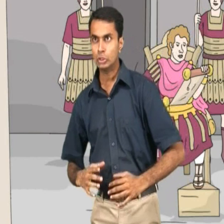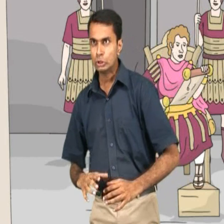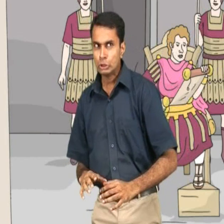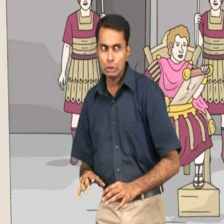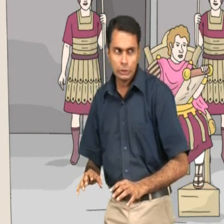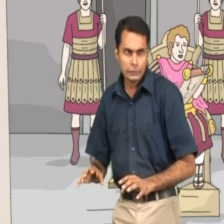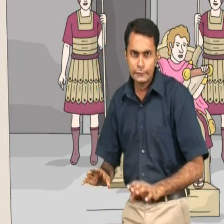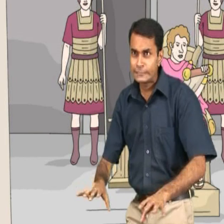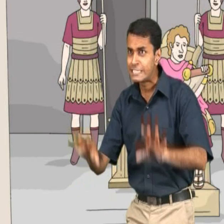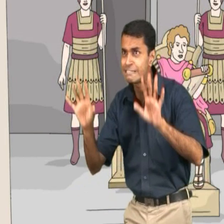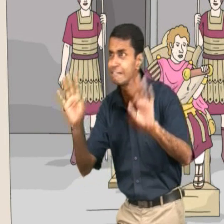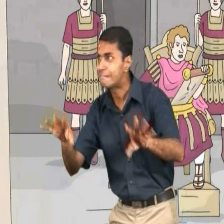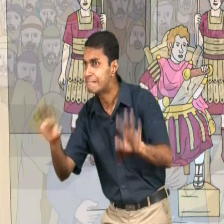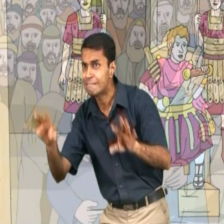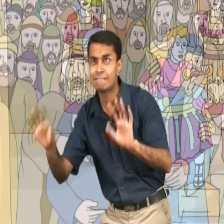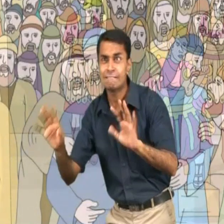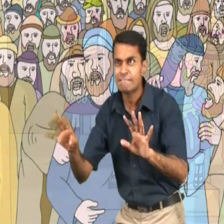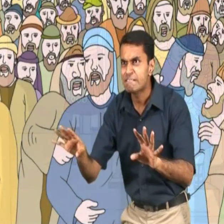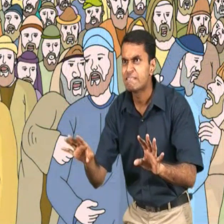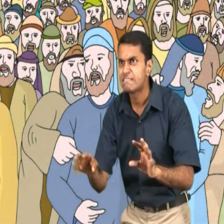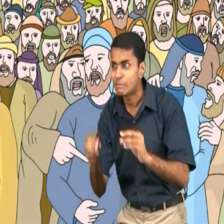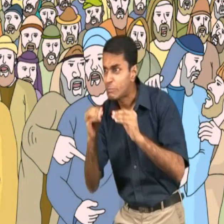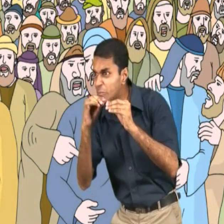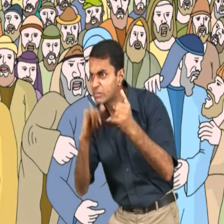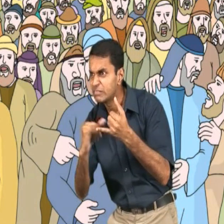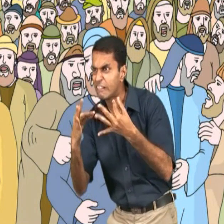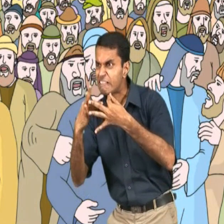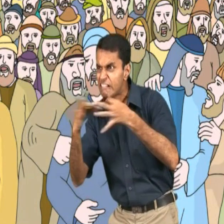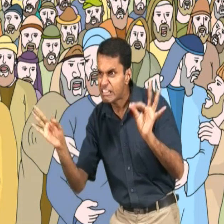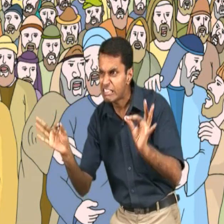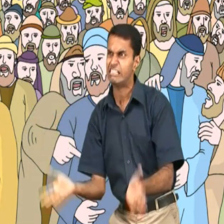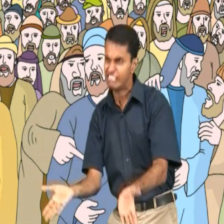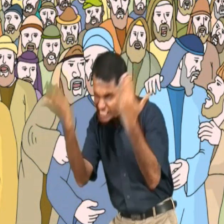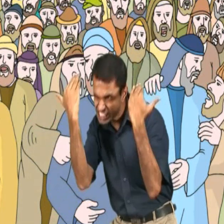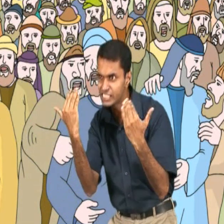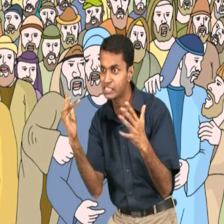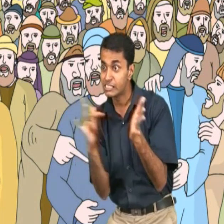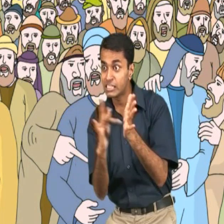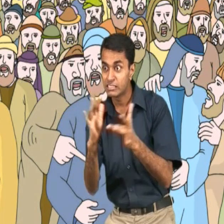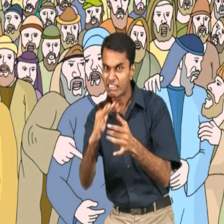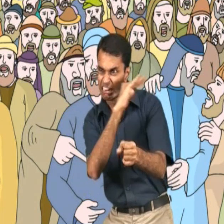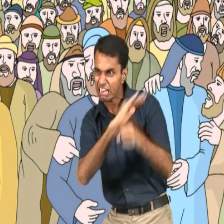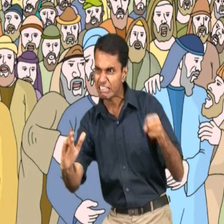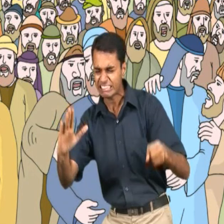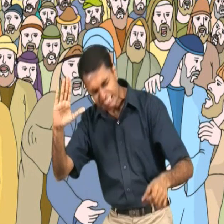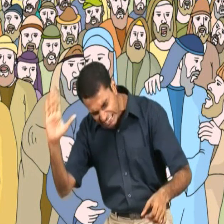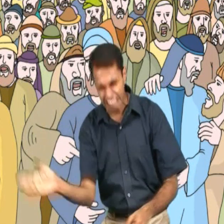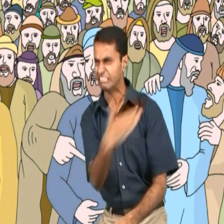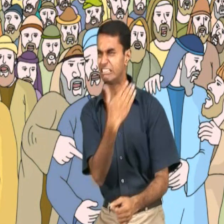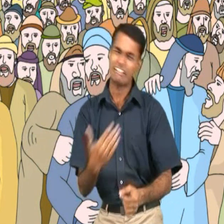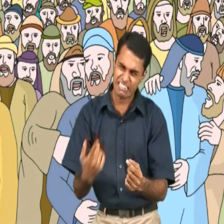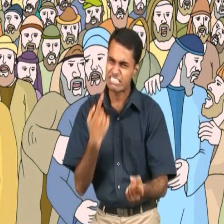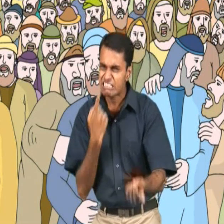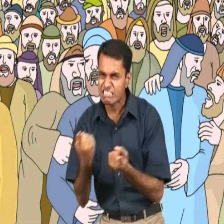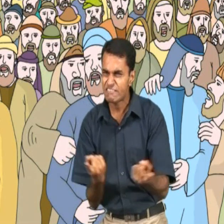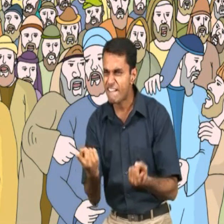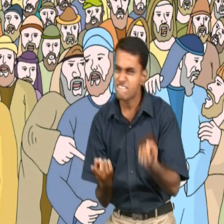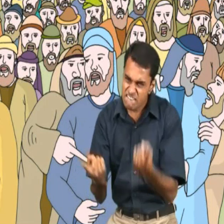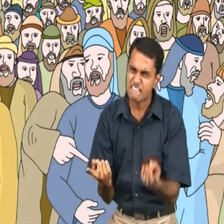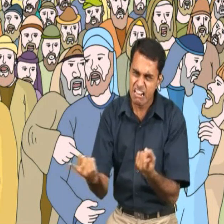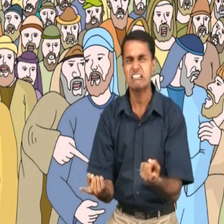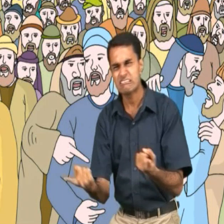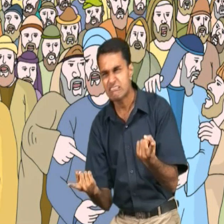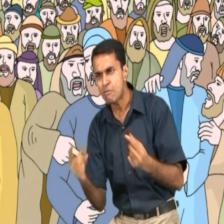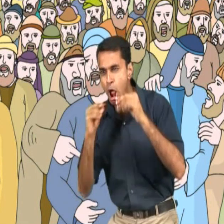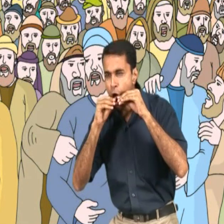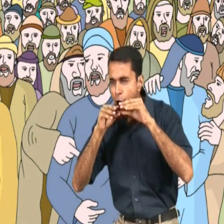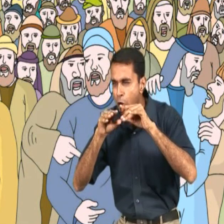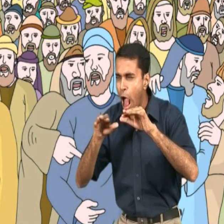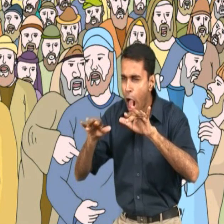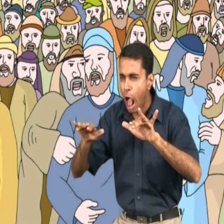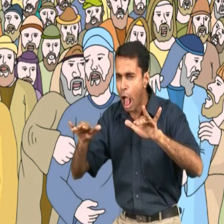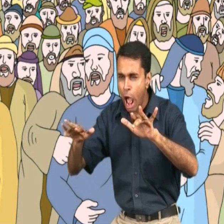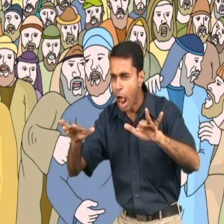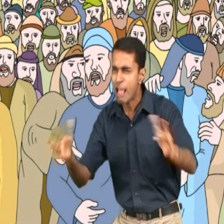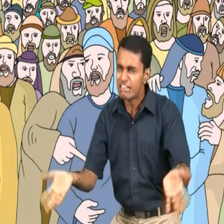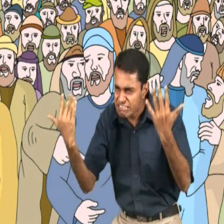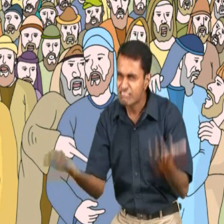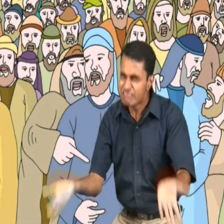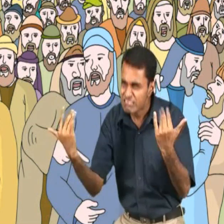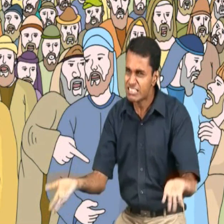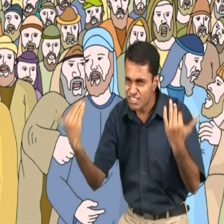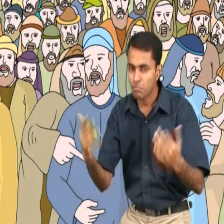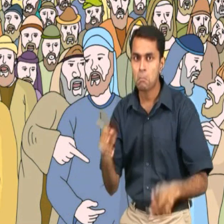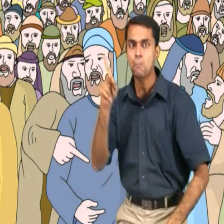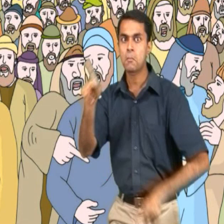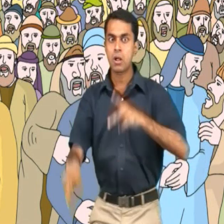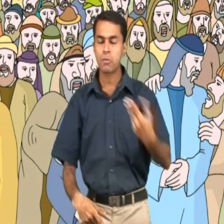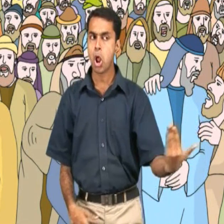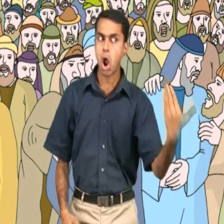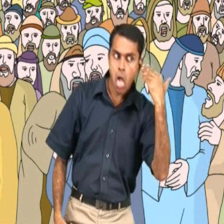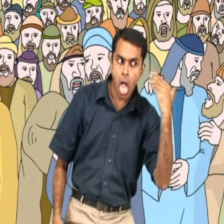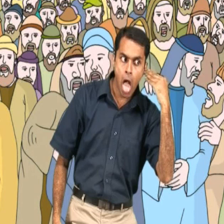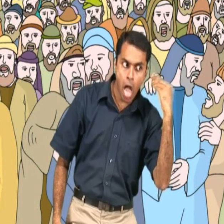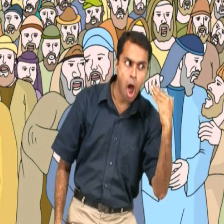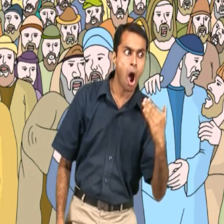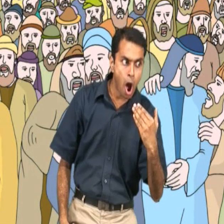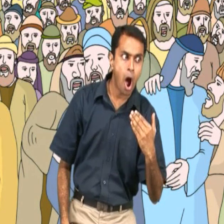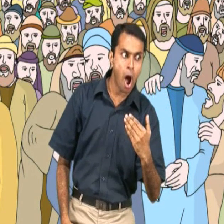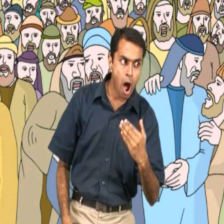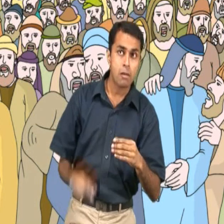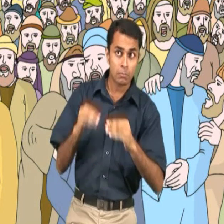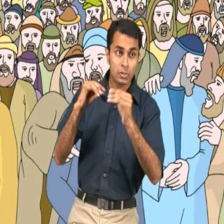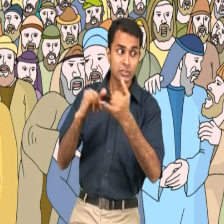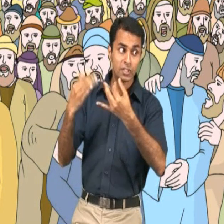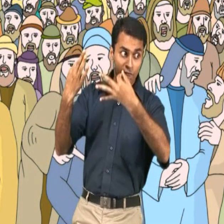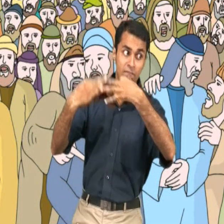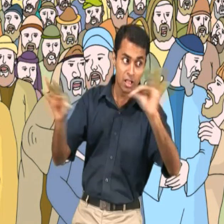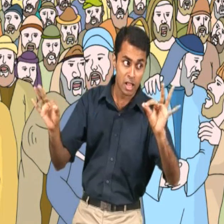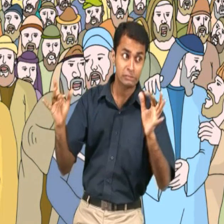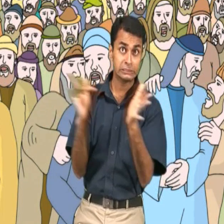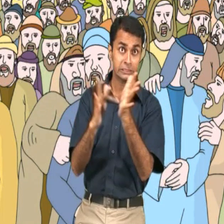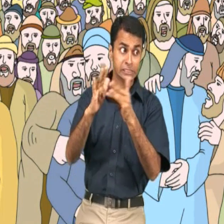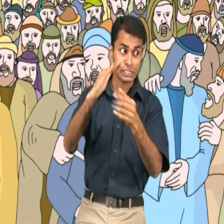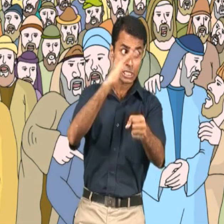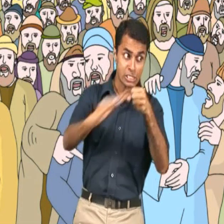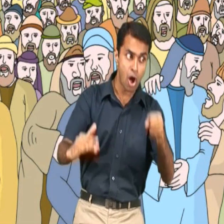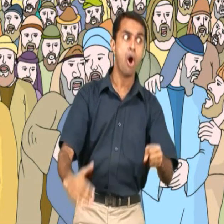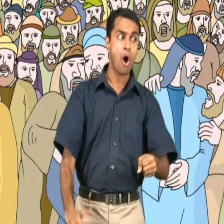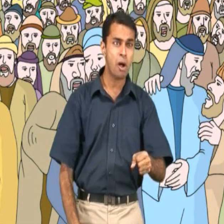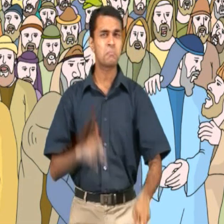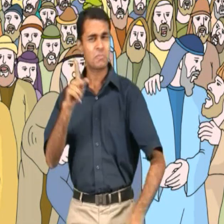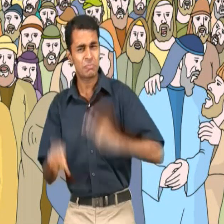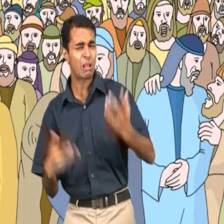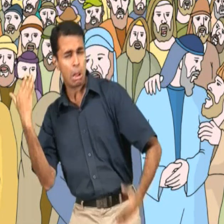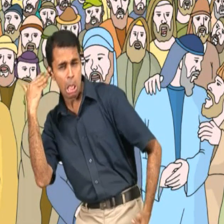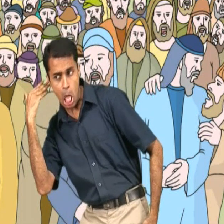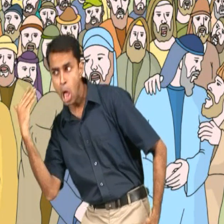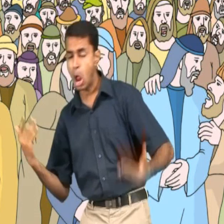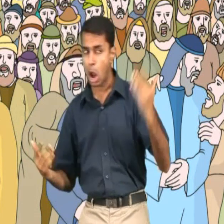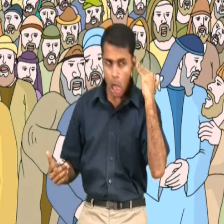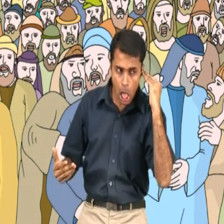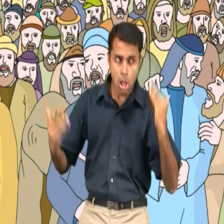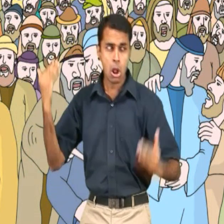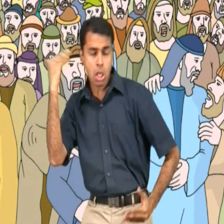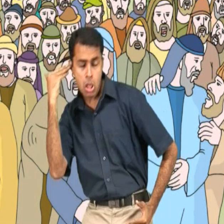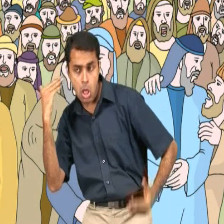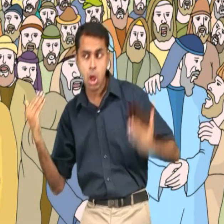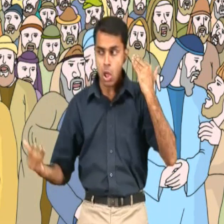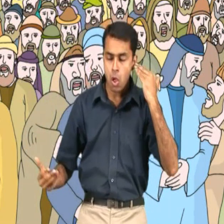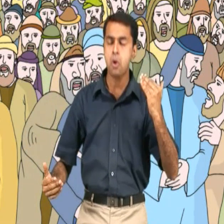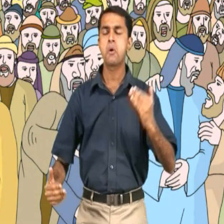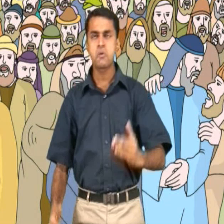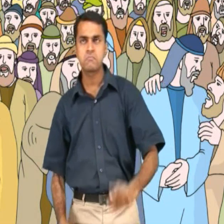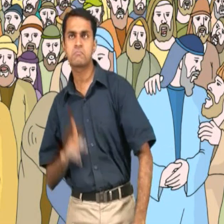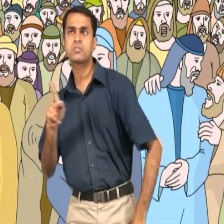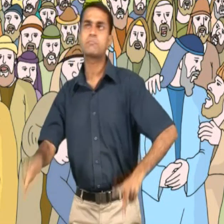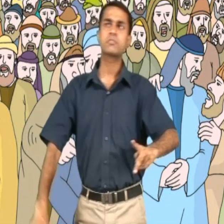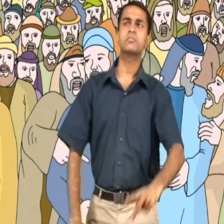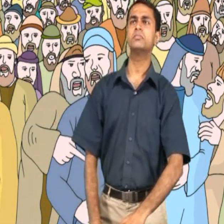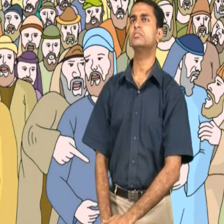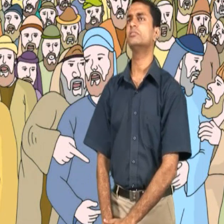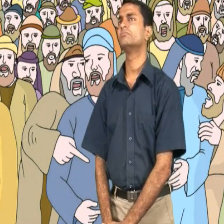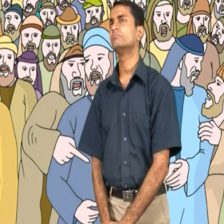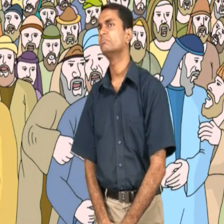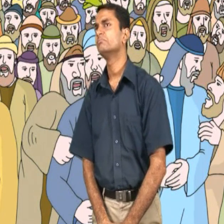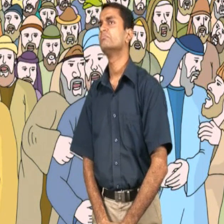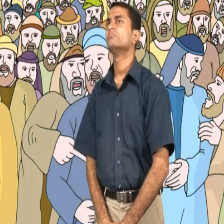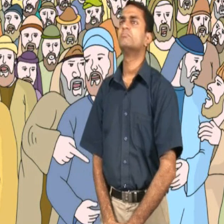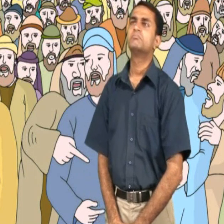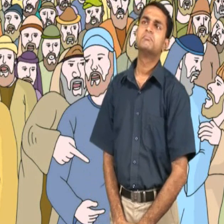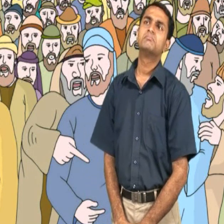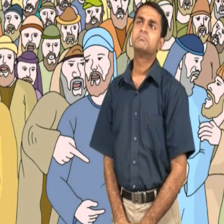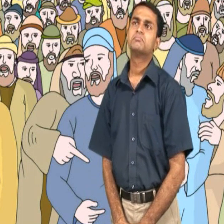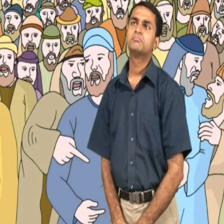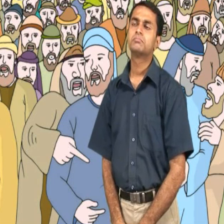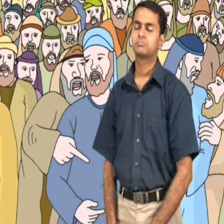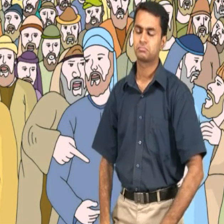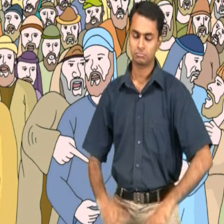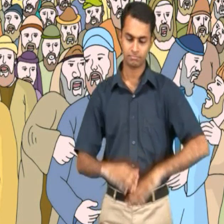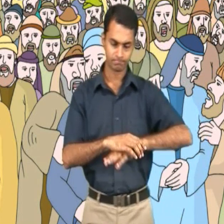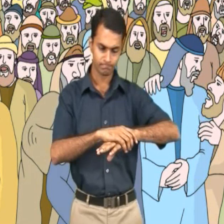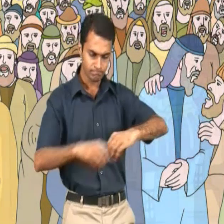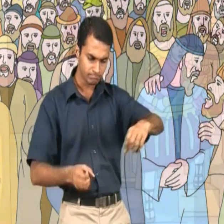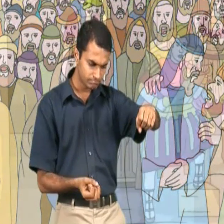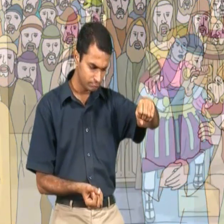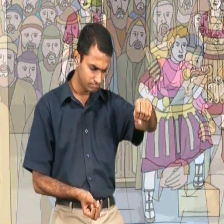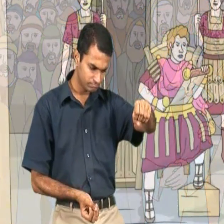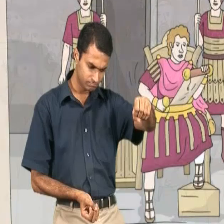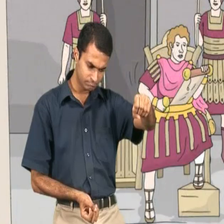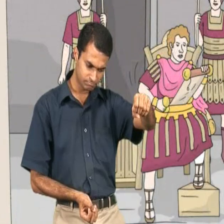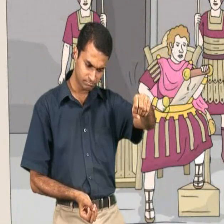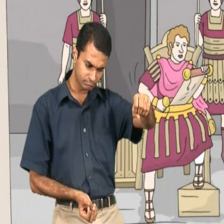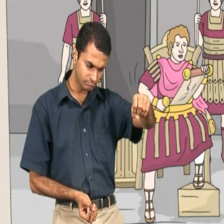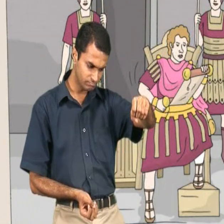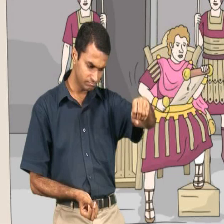But the chief priests and elders persuaded the crowds to ask for Barabbas and to have Jesus put to death.